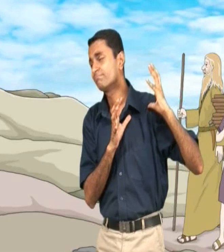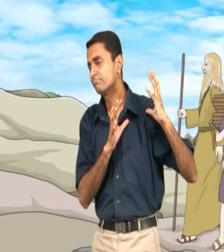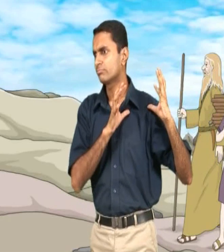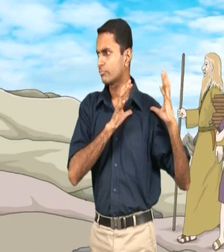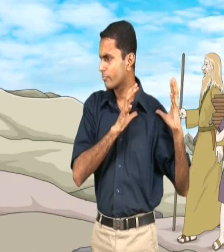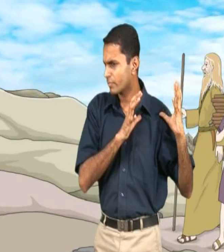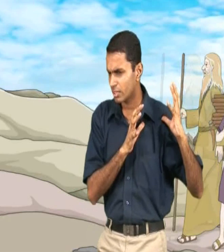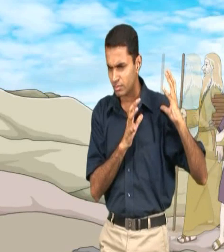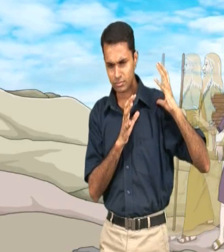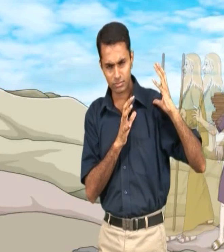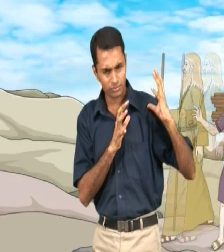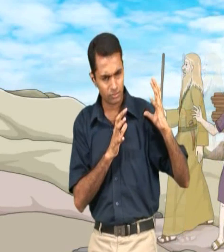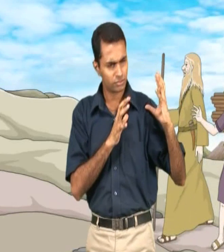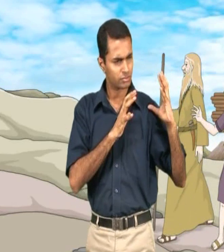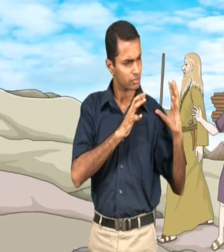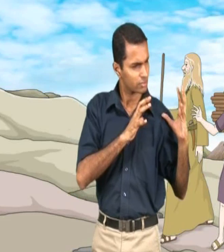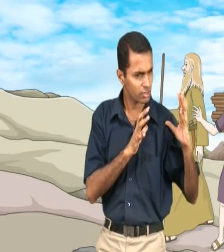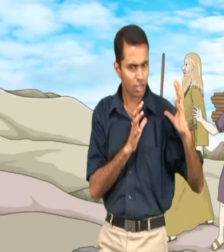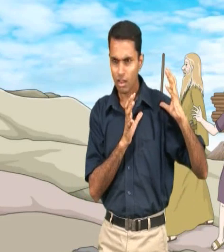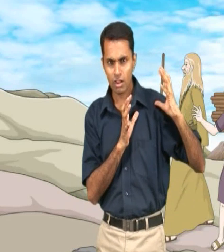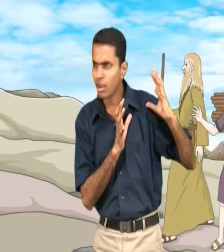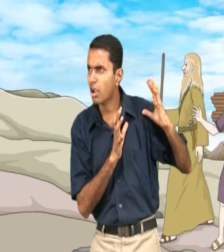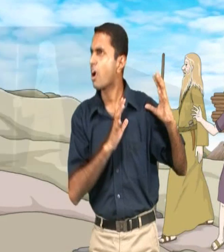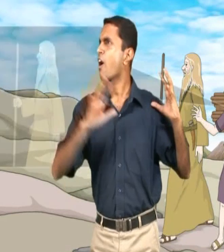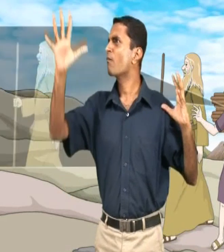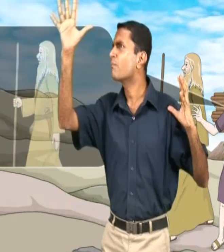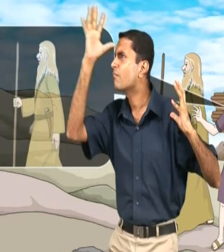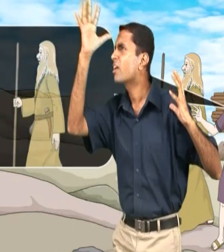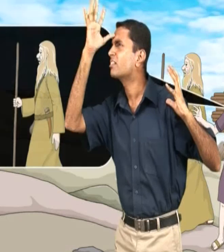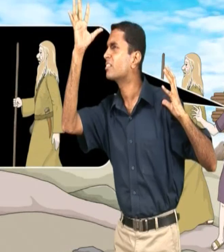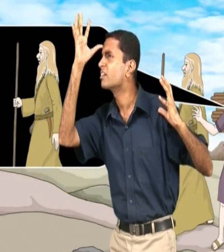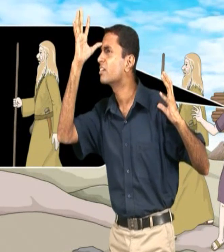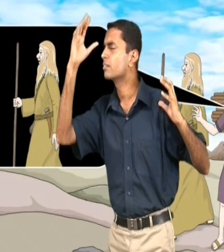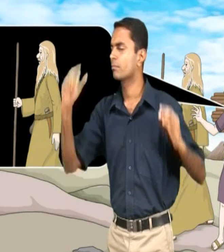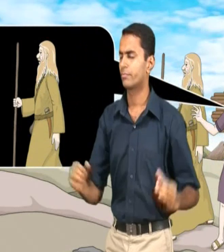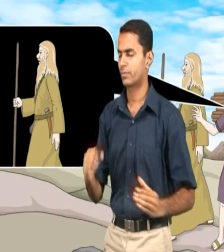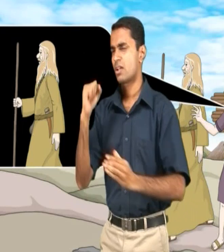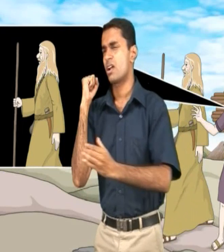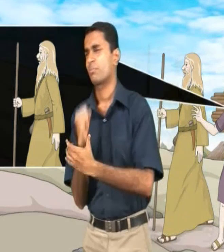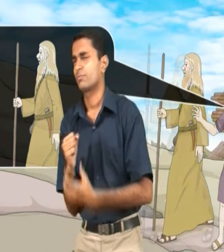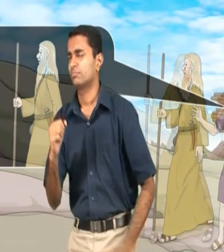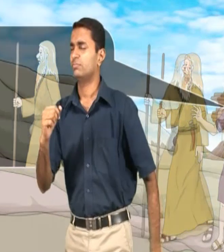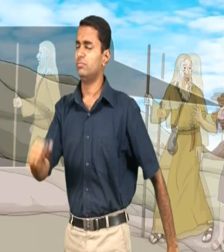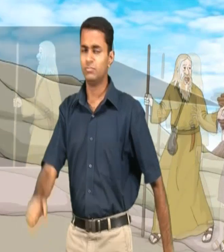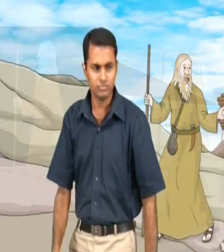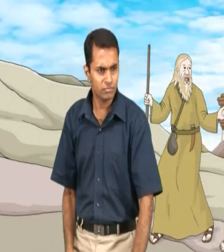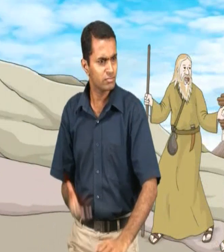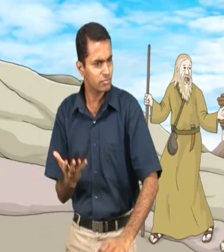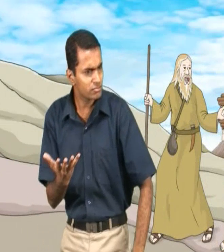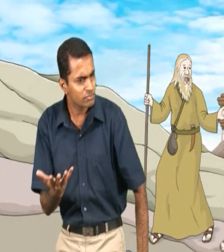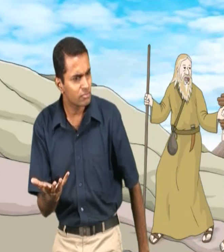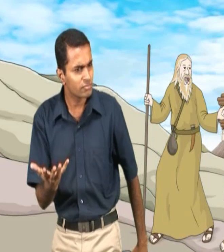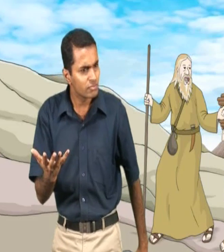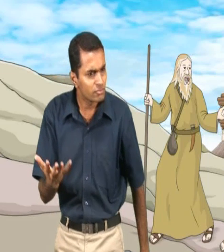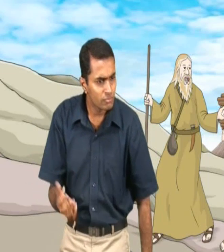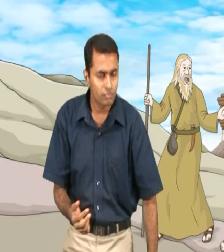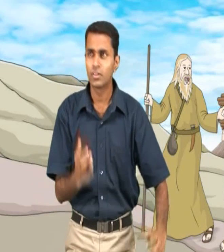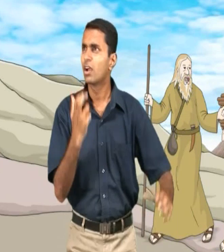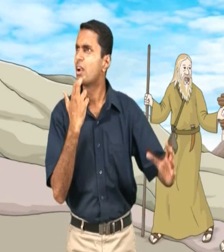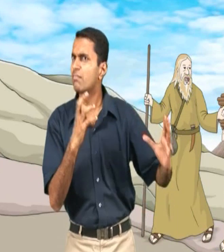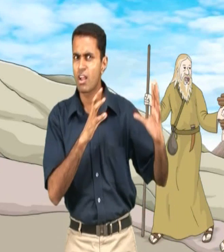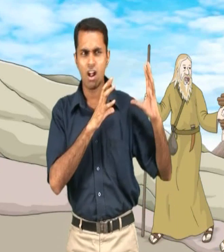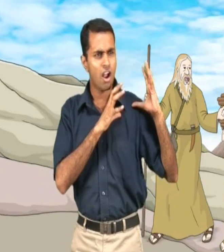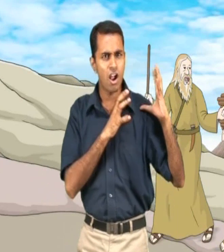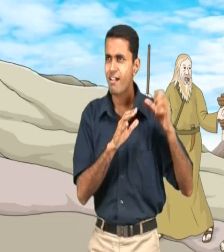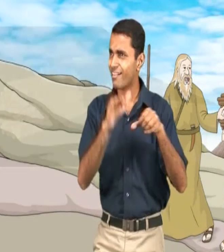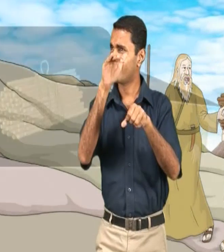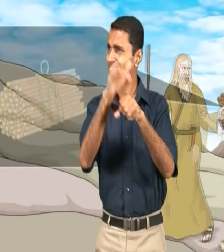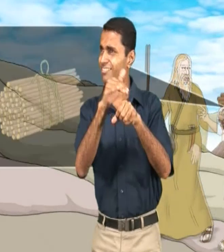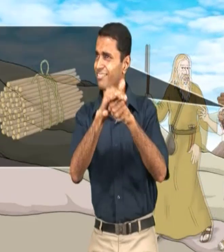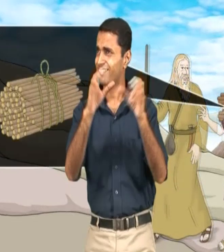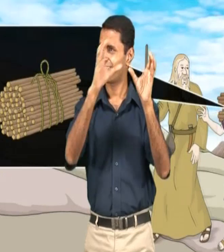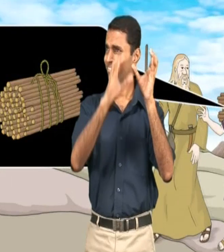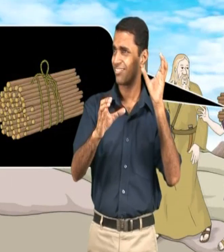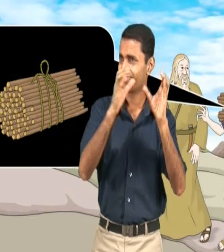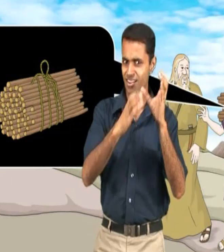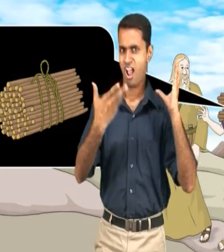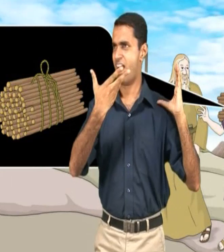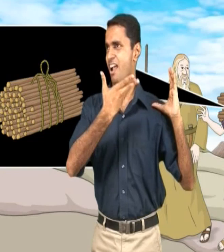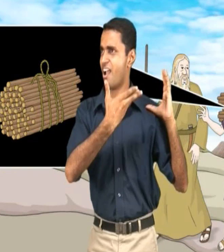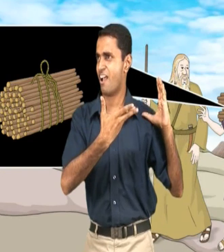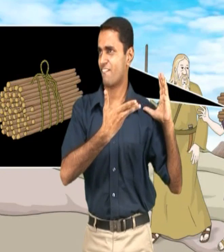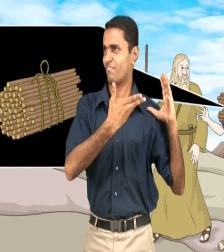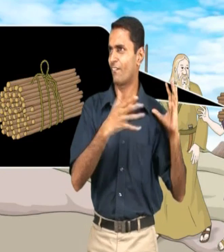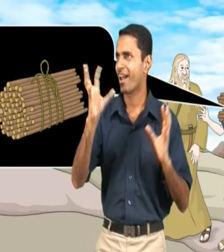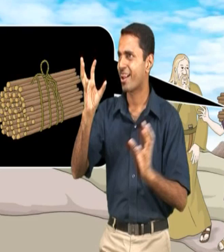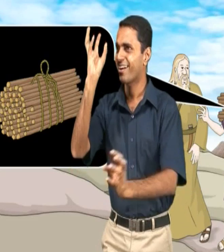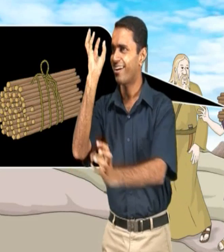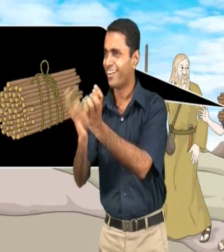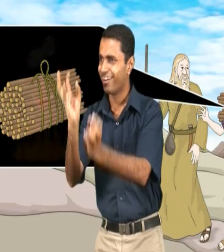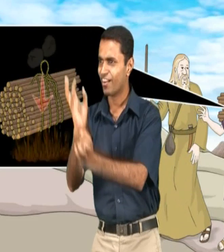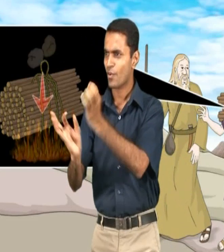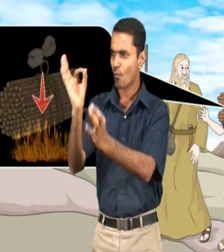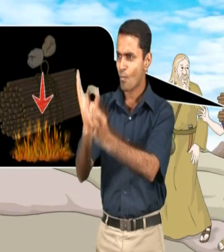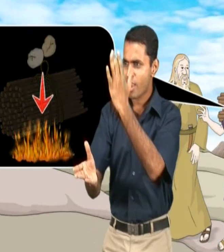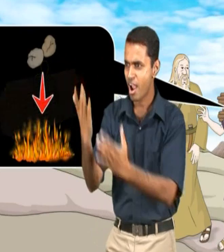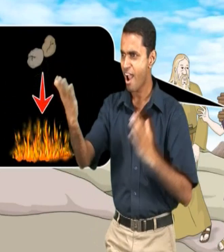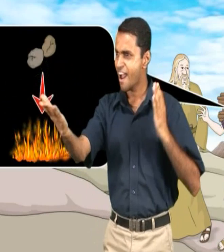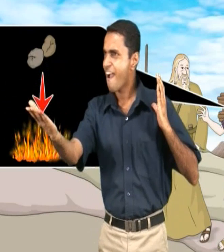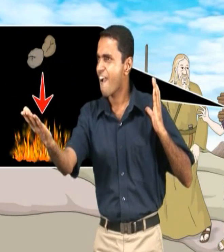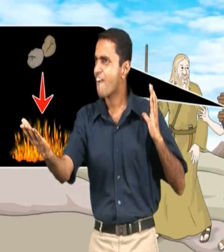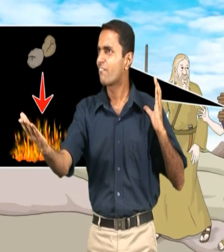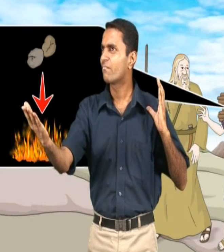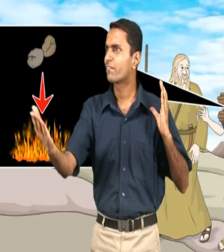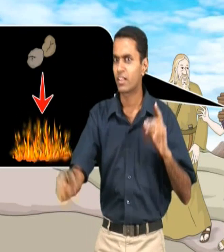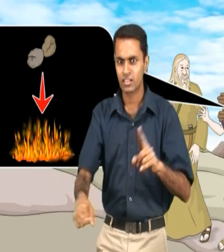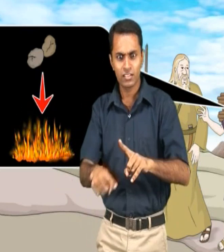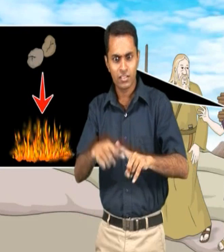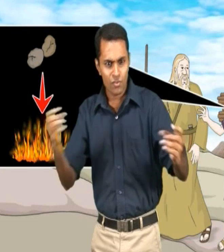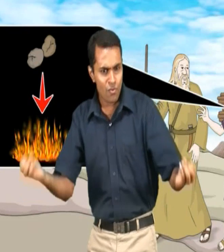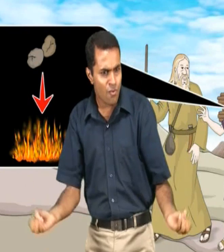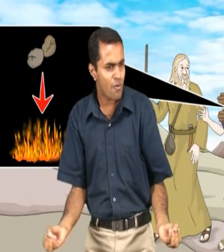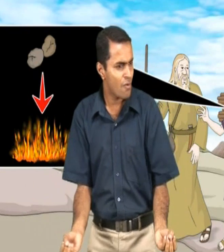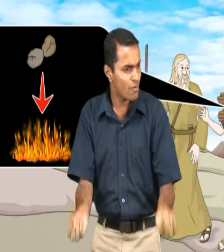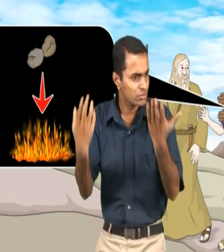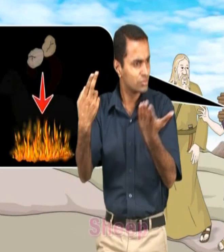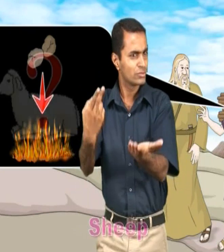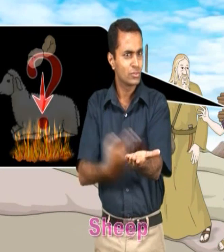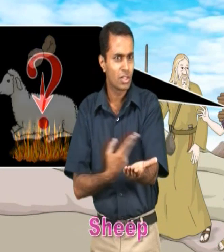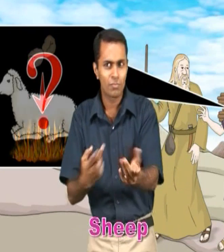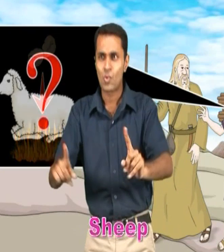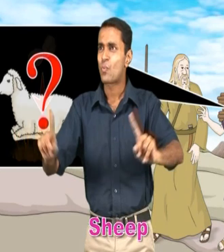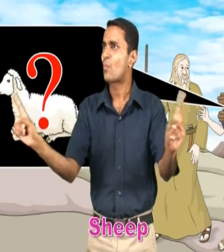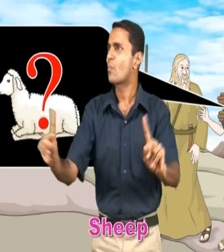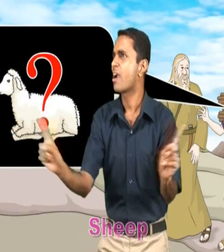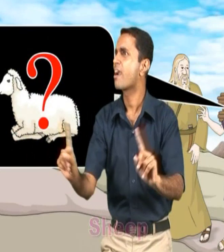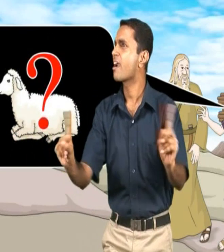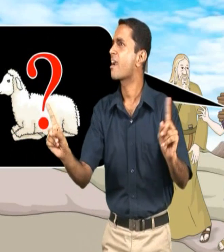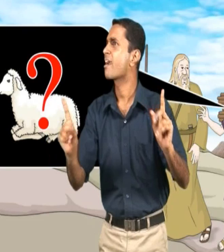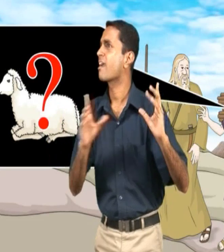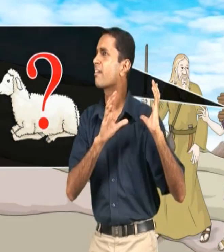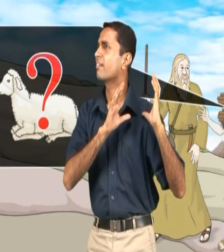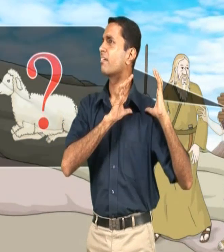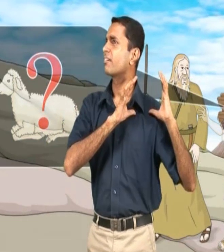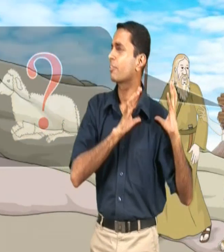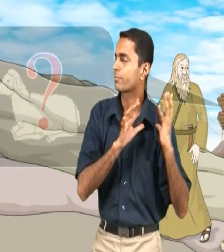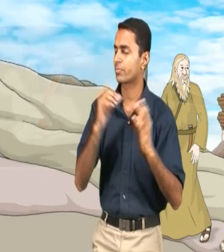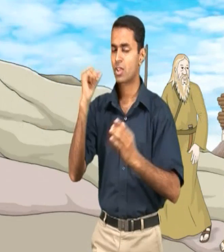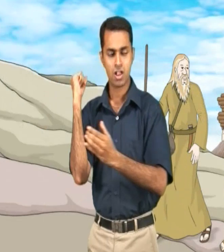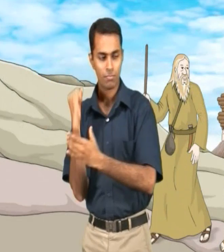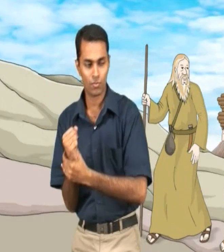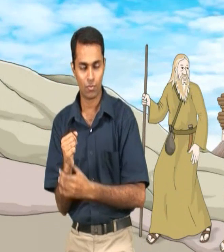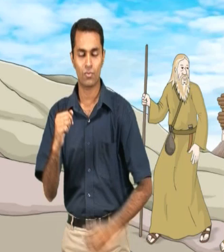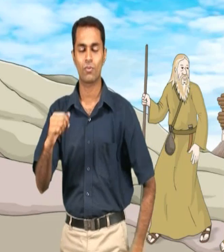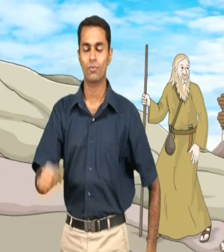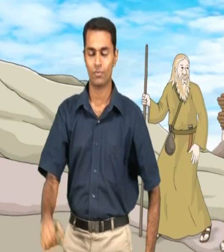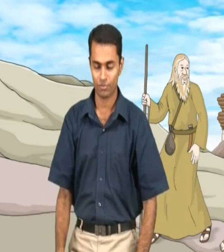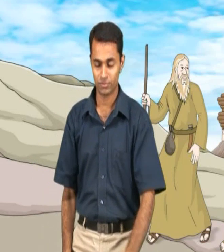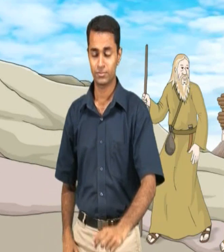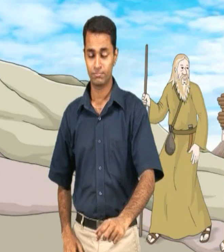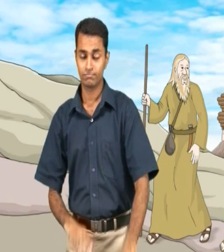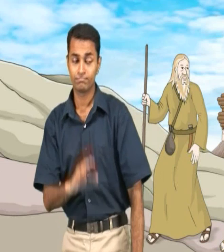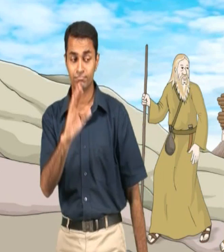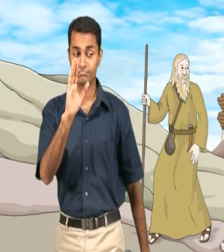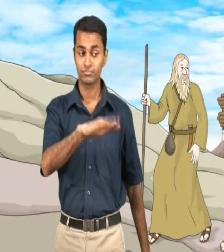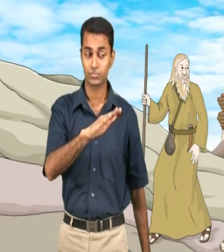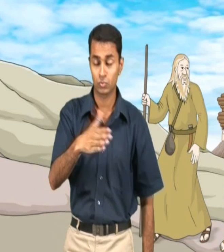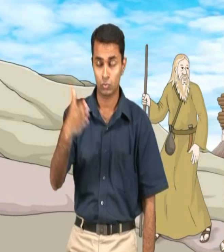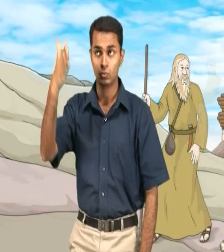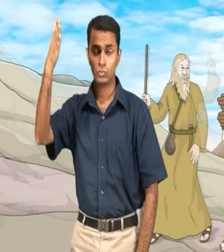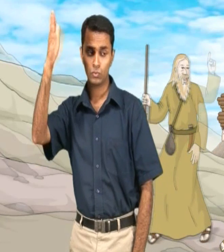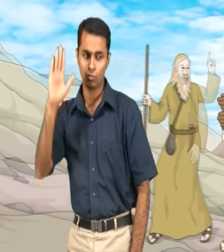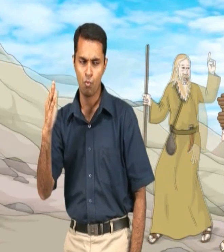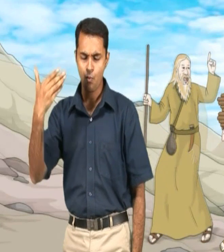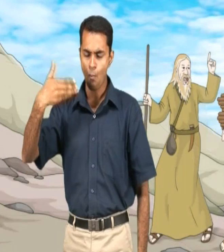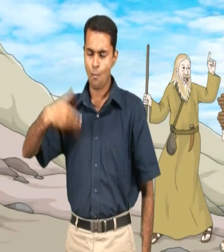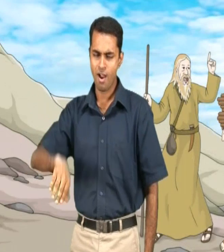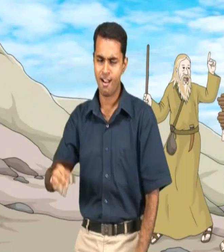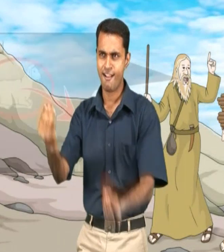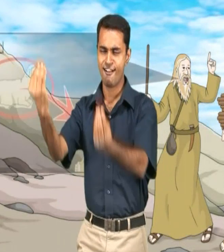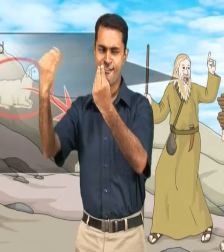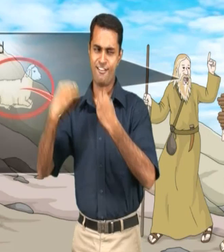Then Isaac said to his father Abraham, “My father!” “Here I am, my son,” he replied. “The fire and the wood are here,” said Isaac, “but where is the lamb for the burnt offering?”